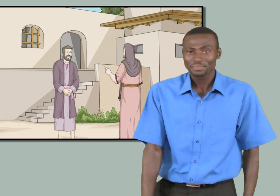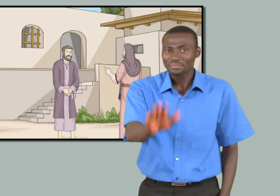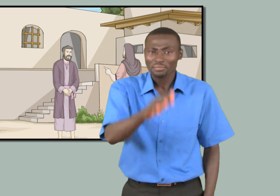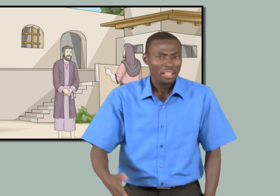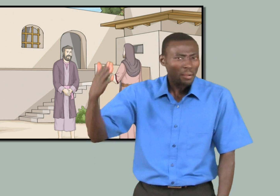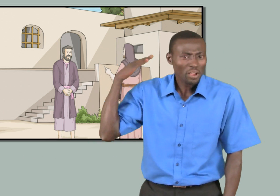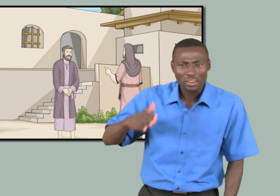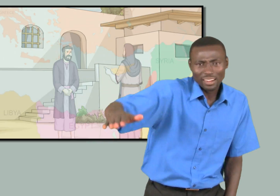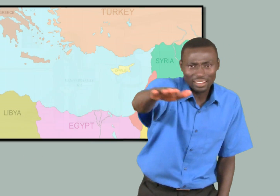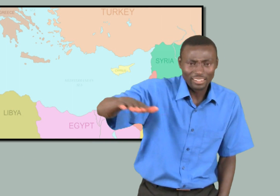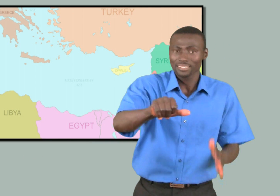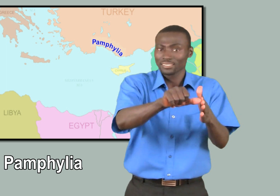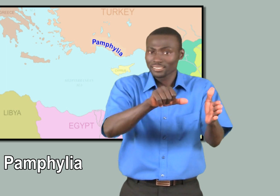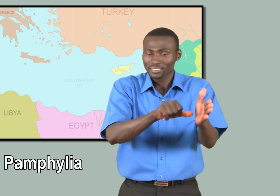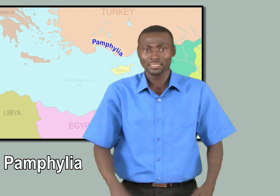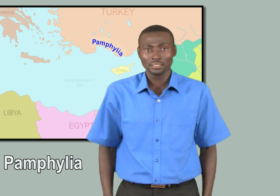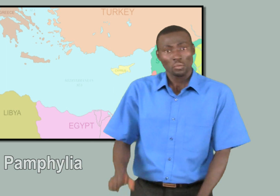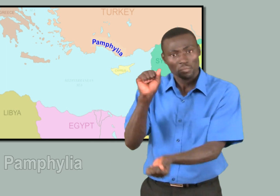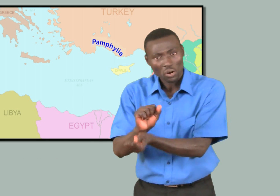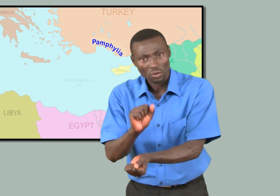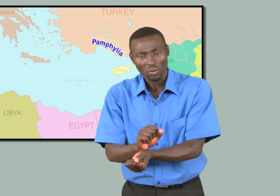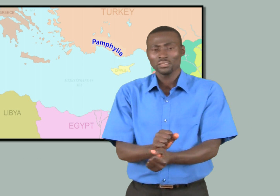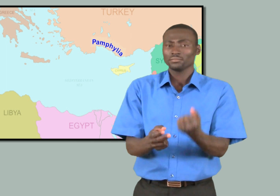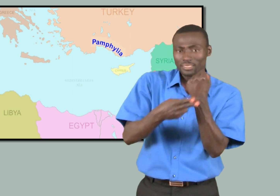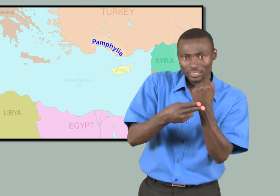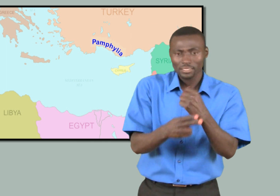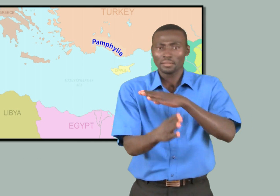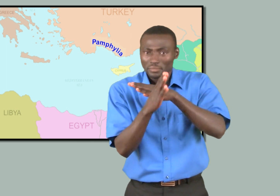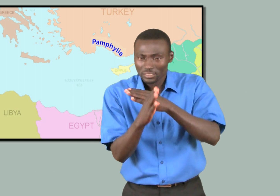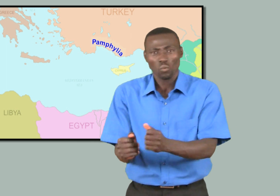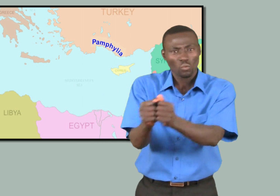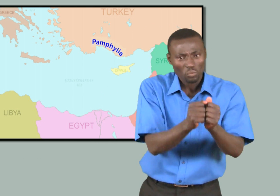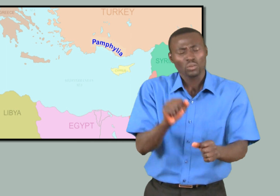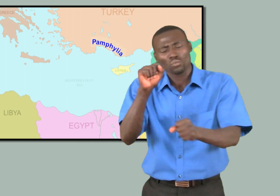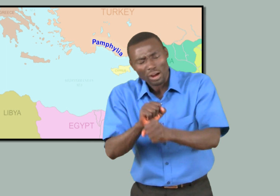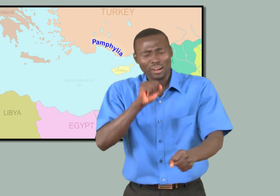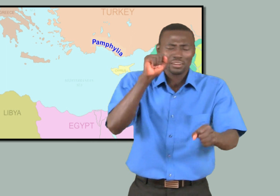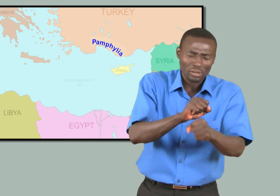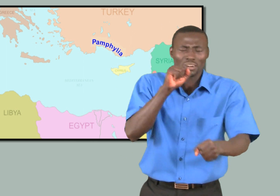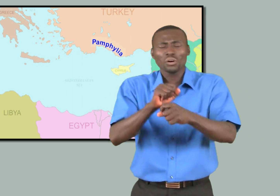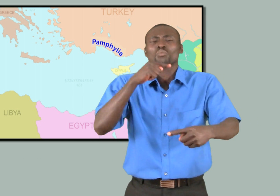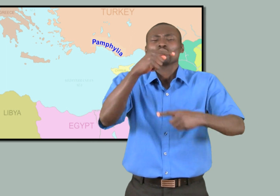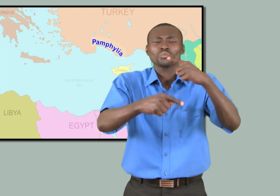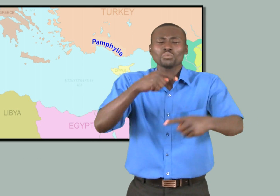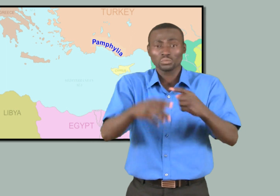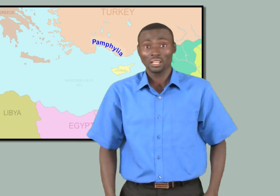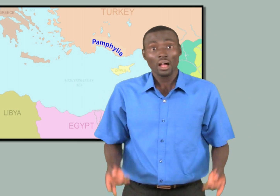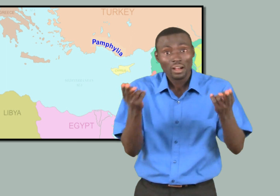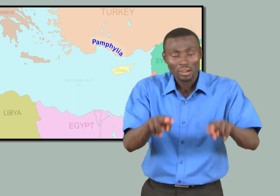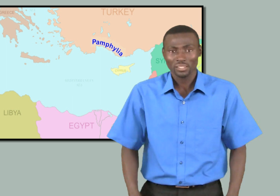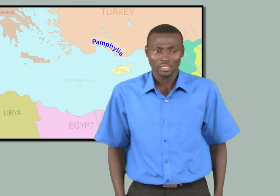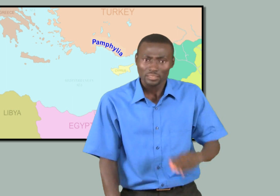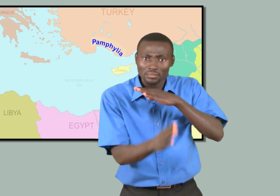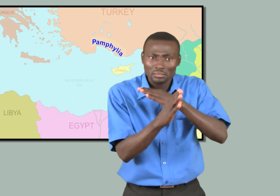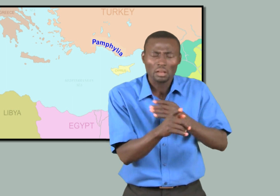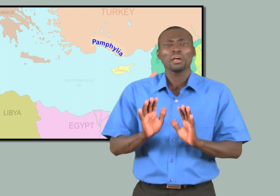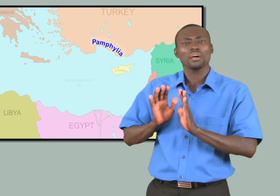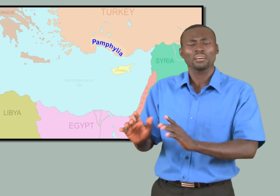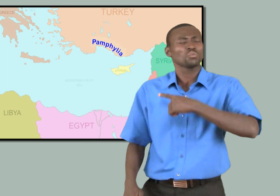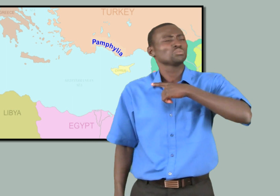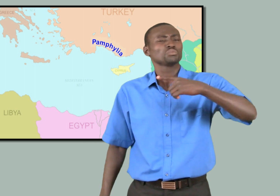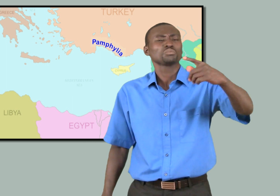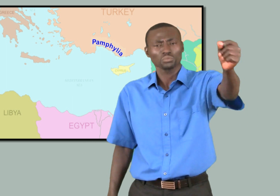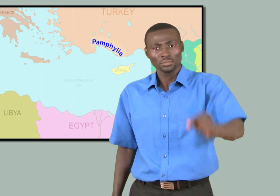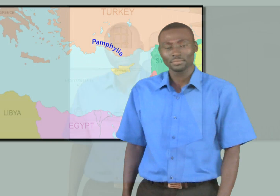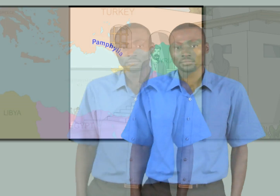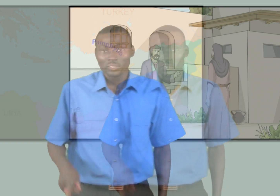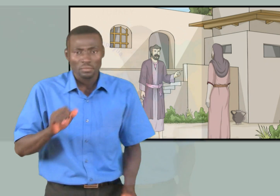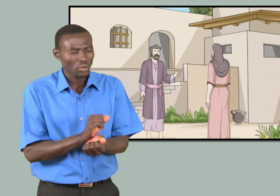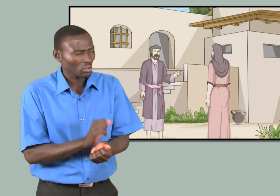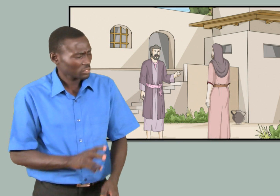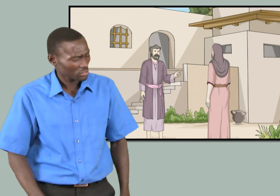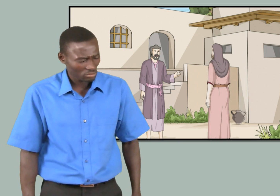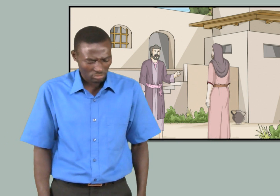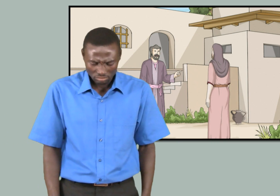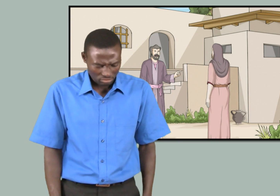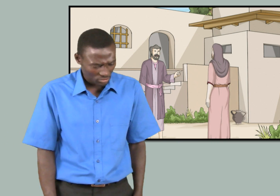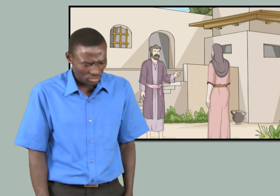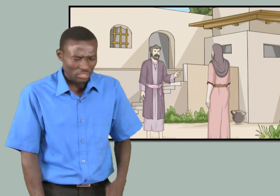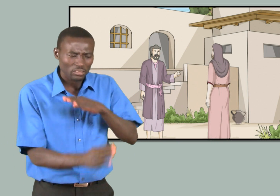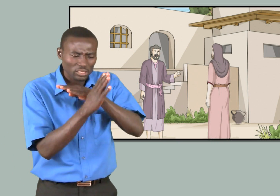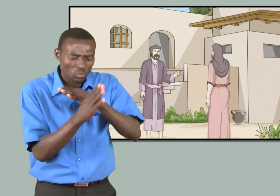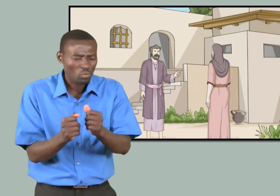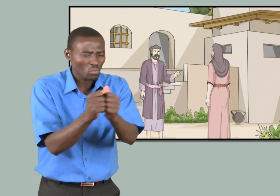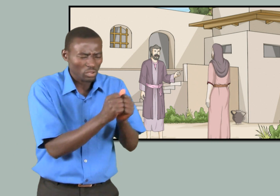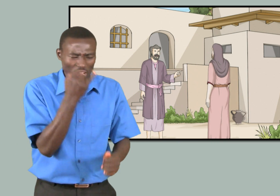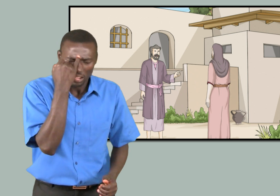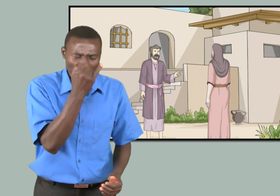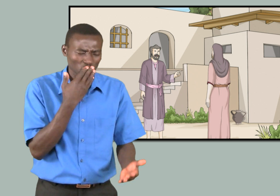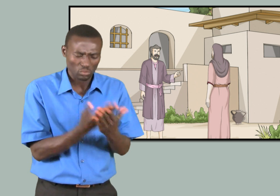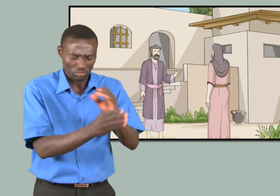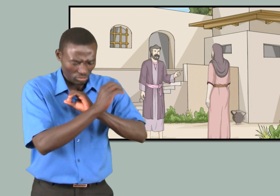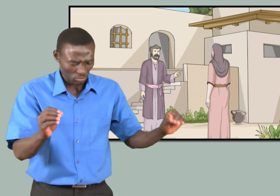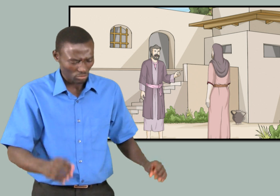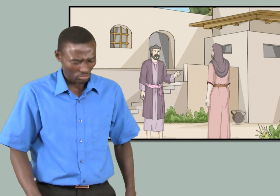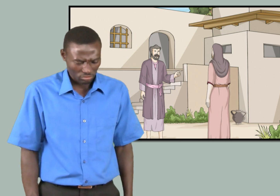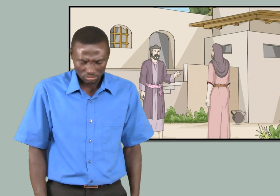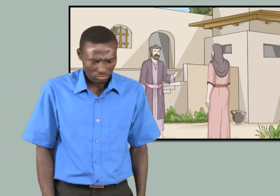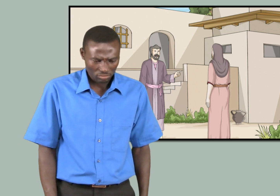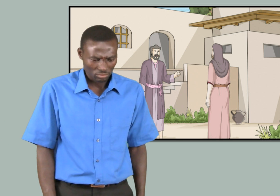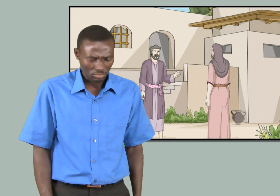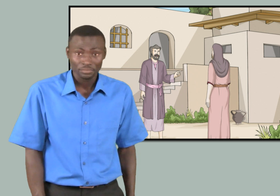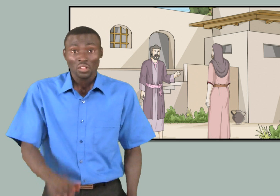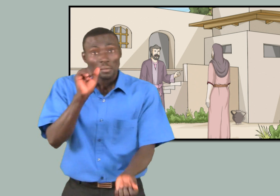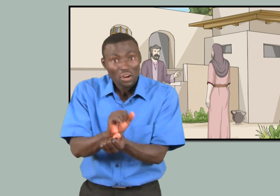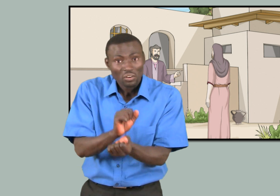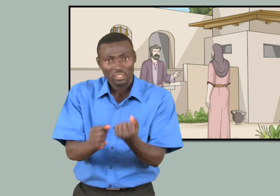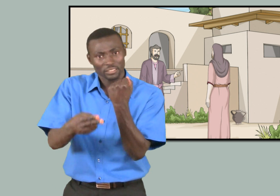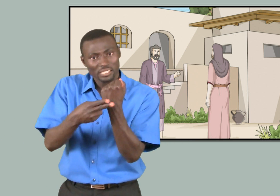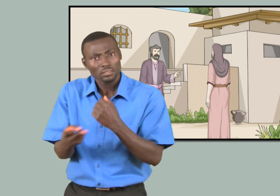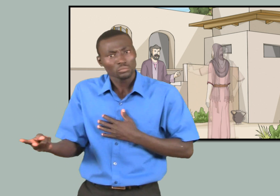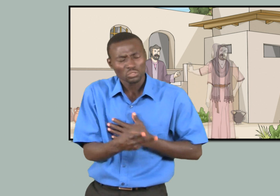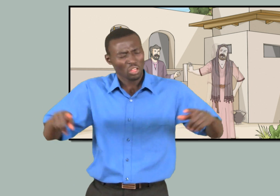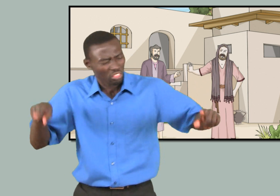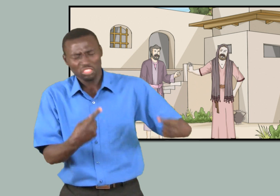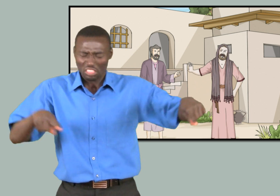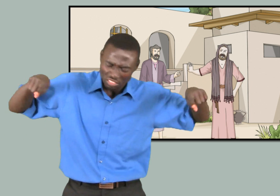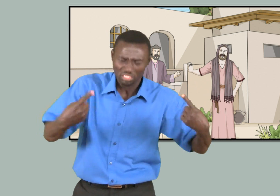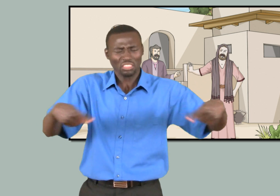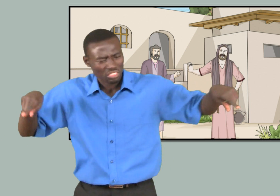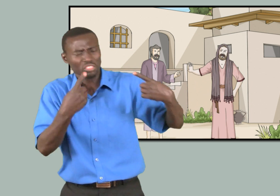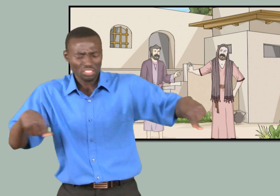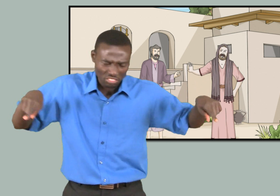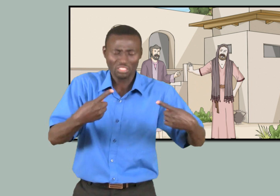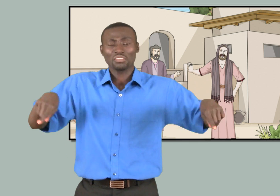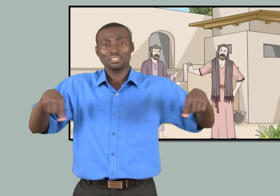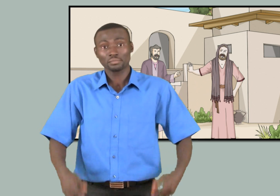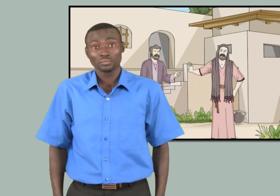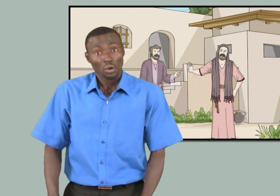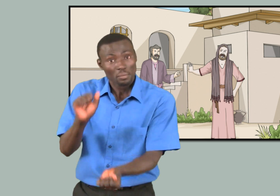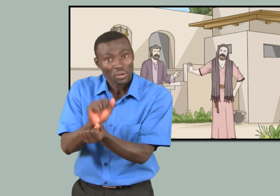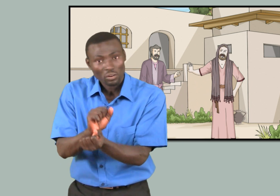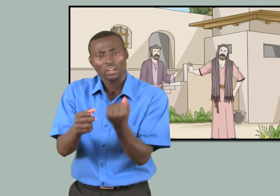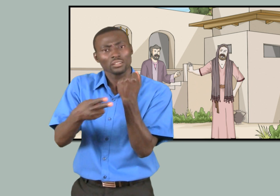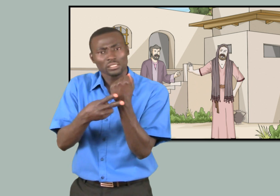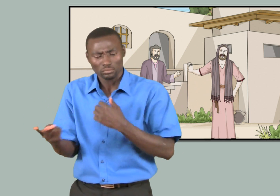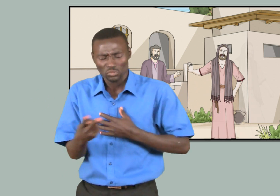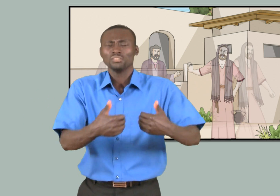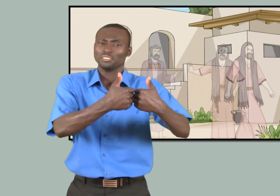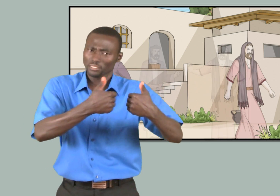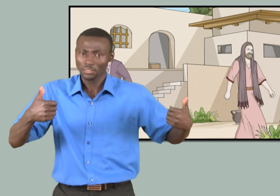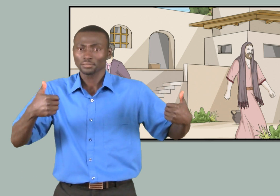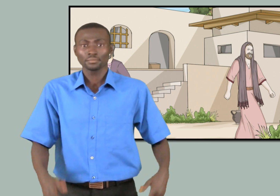But Paul thought it best not to take him, because he had deserted them in Pamphylia and had not accompanied them in the work.